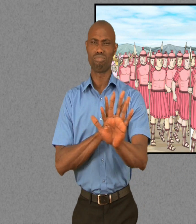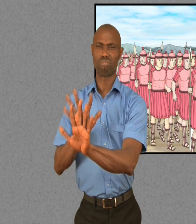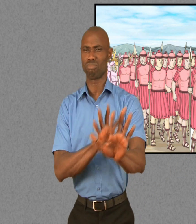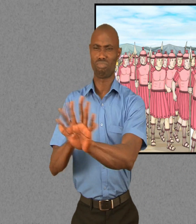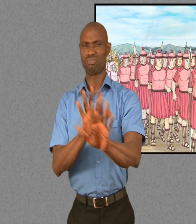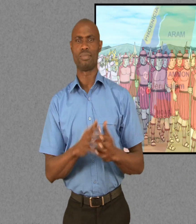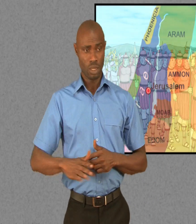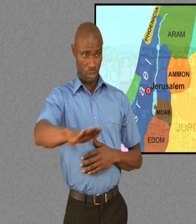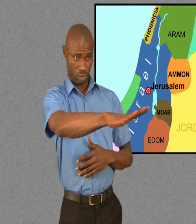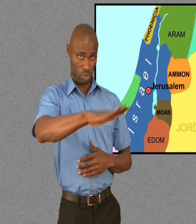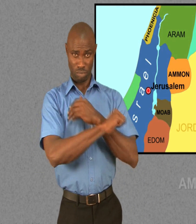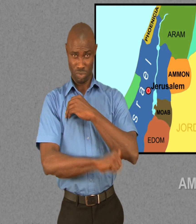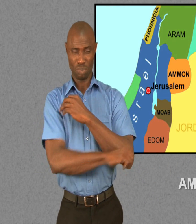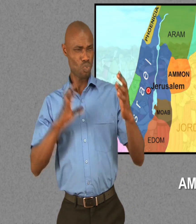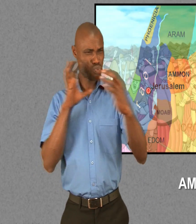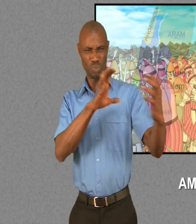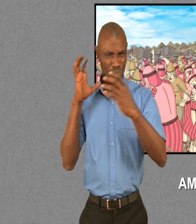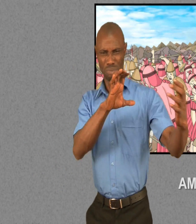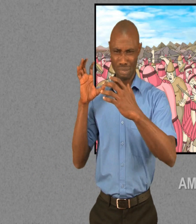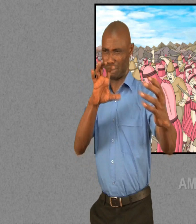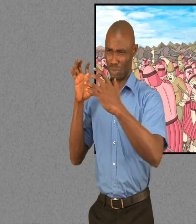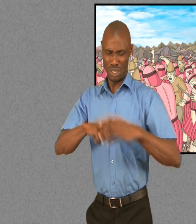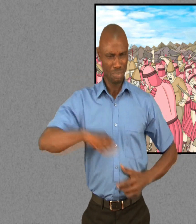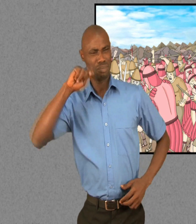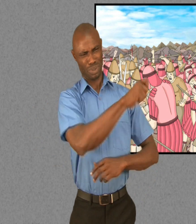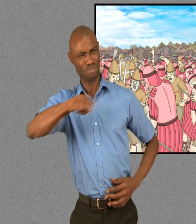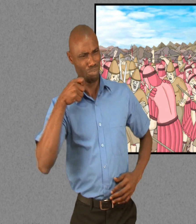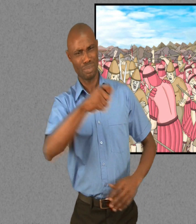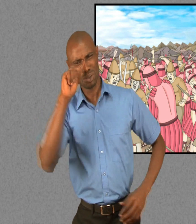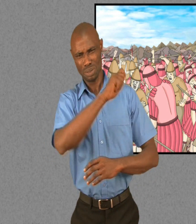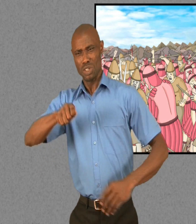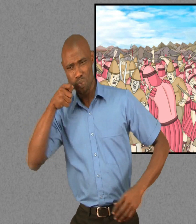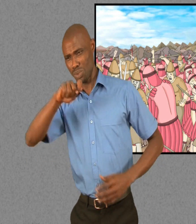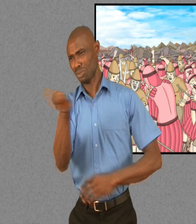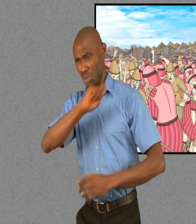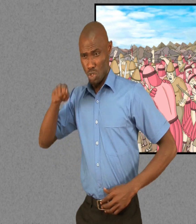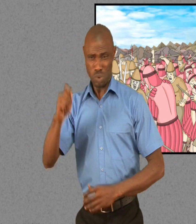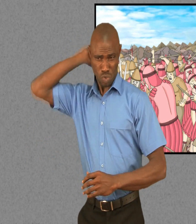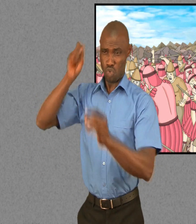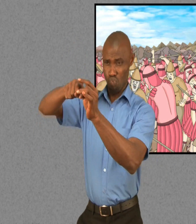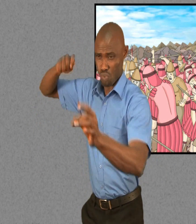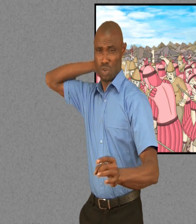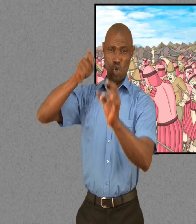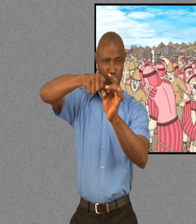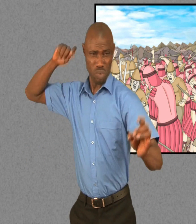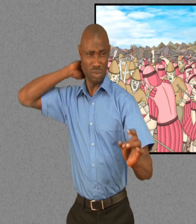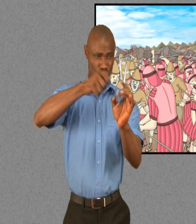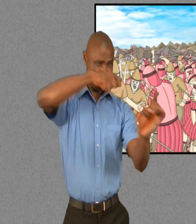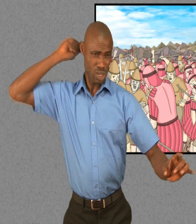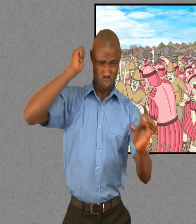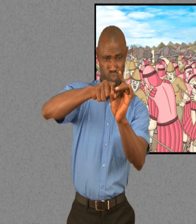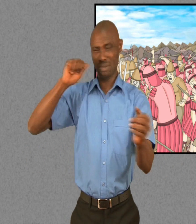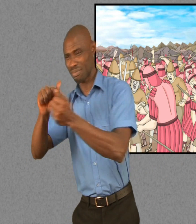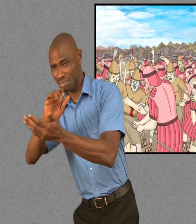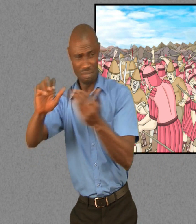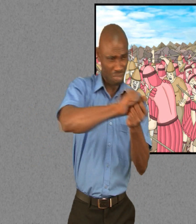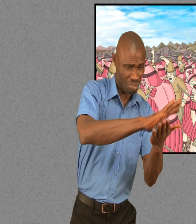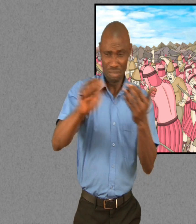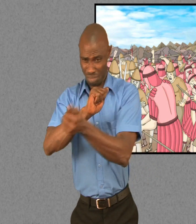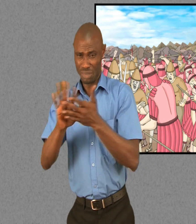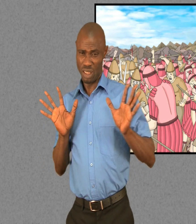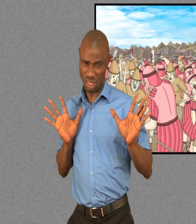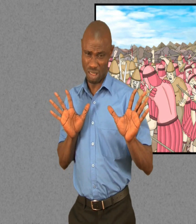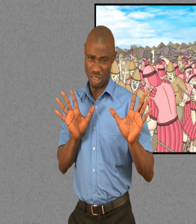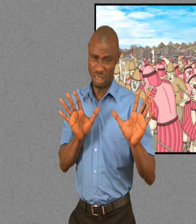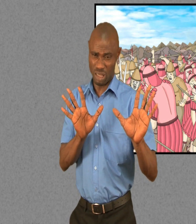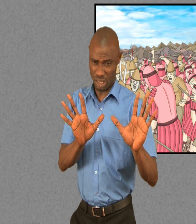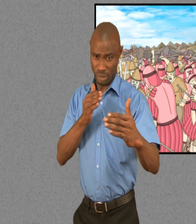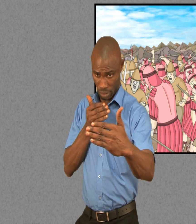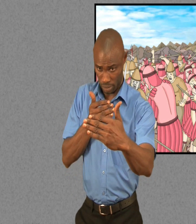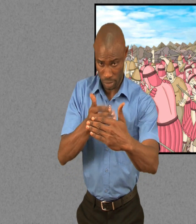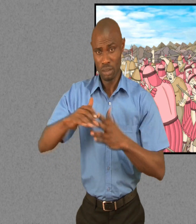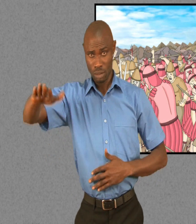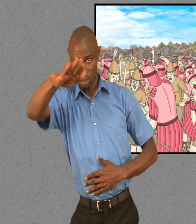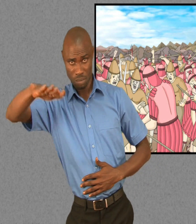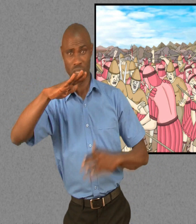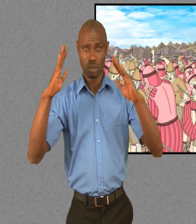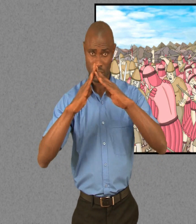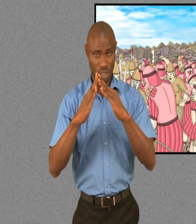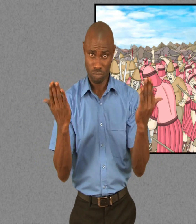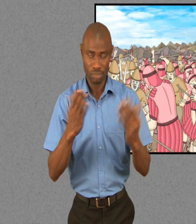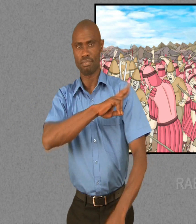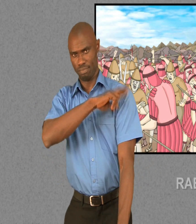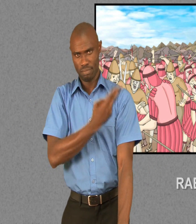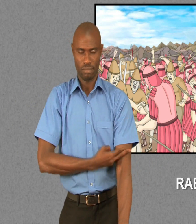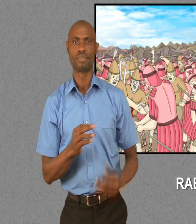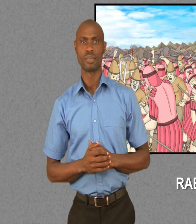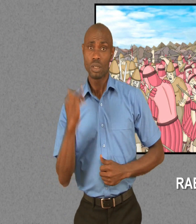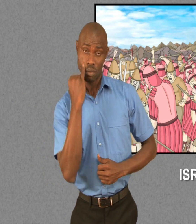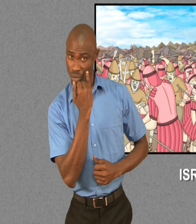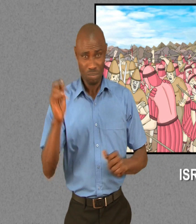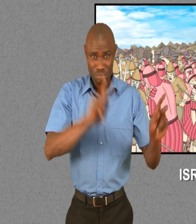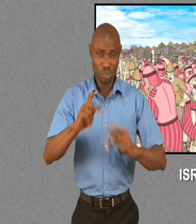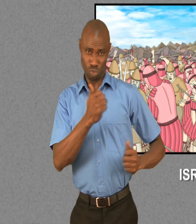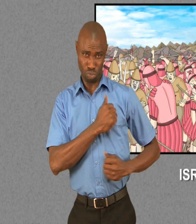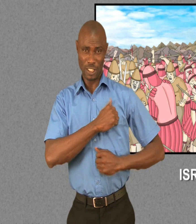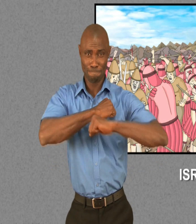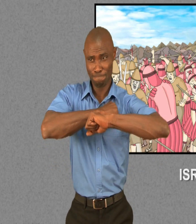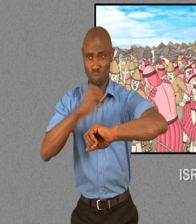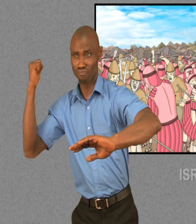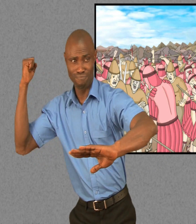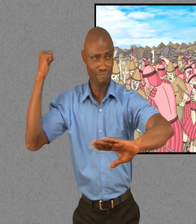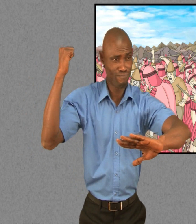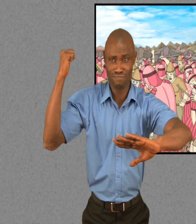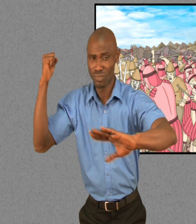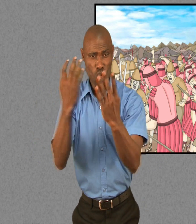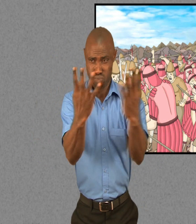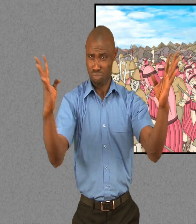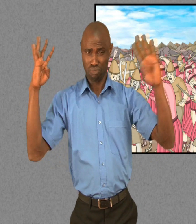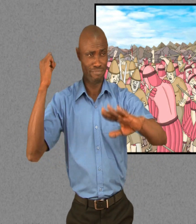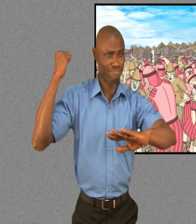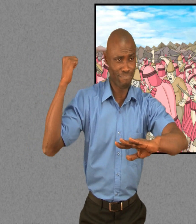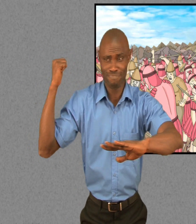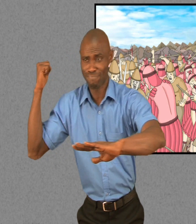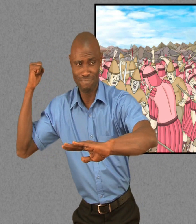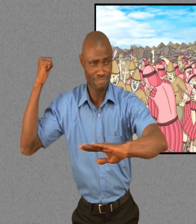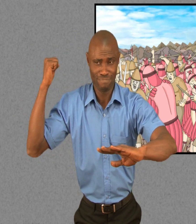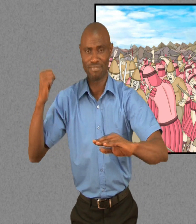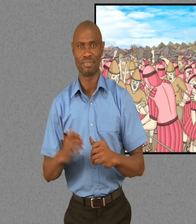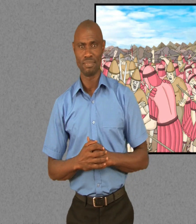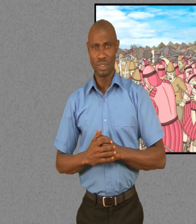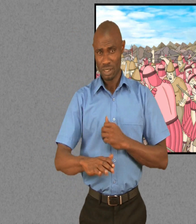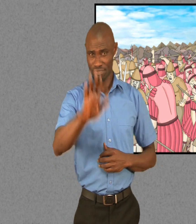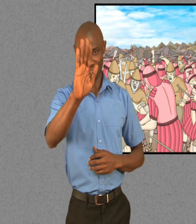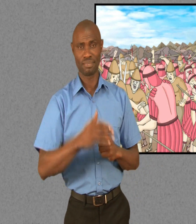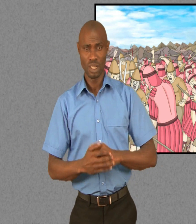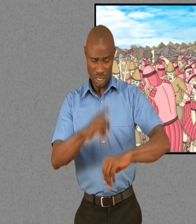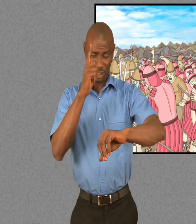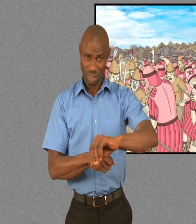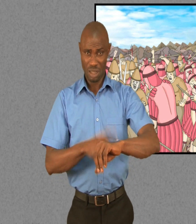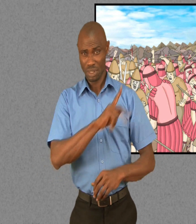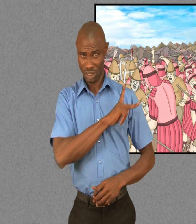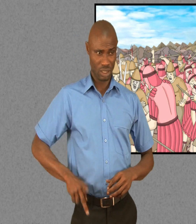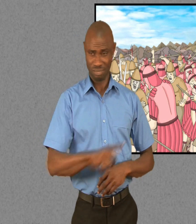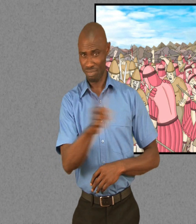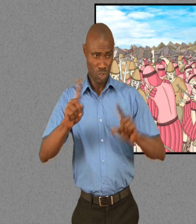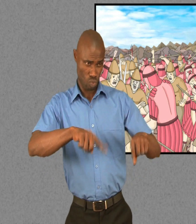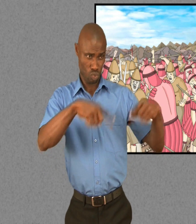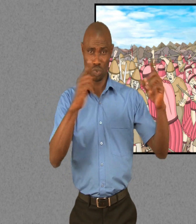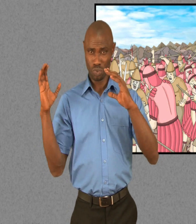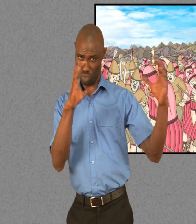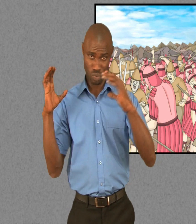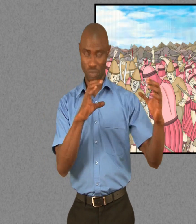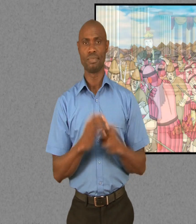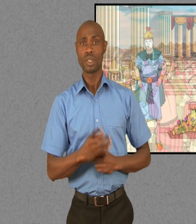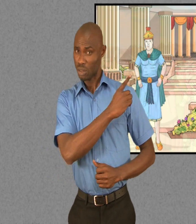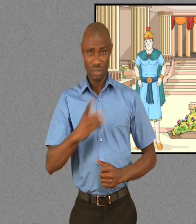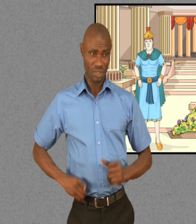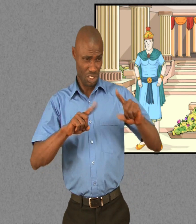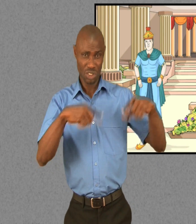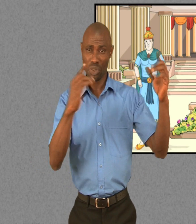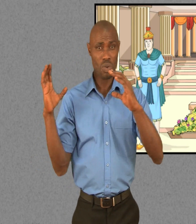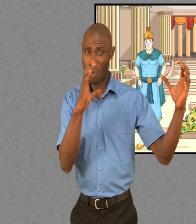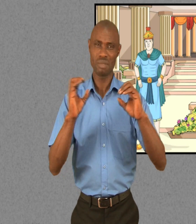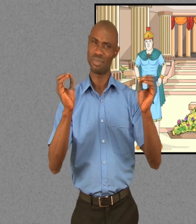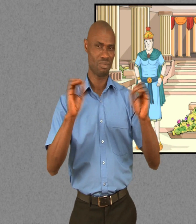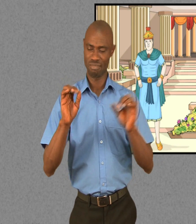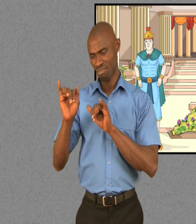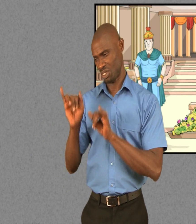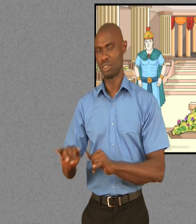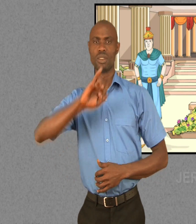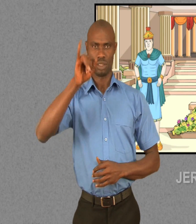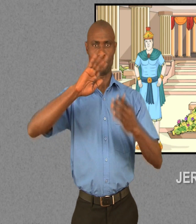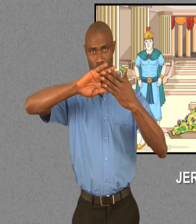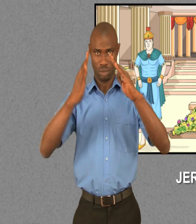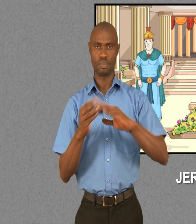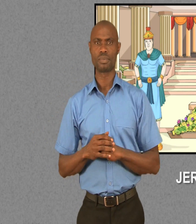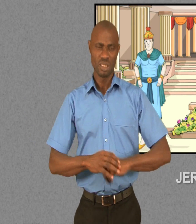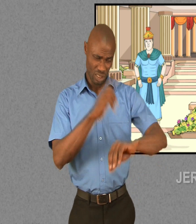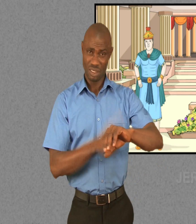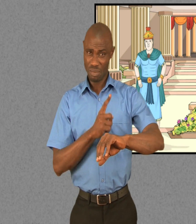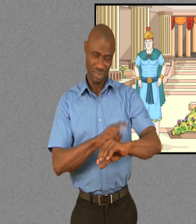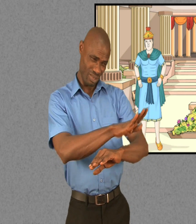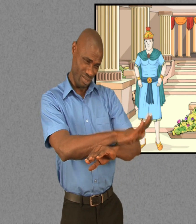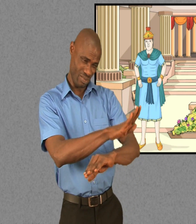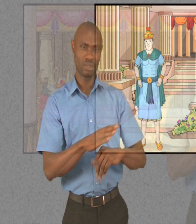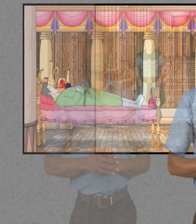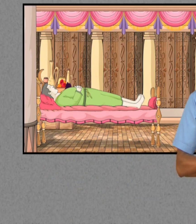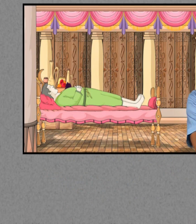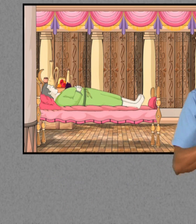They destroyed the Ammonites and besieged Rabbah, but David remained in Jerusalem.